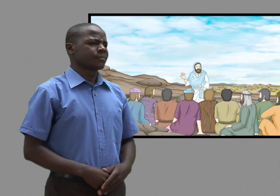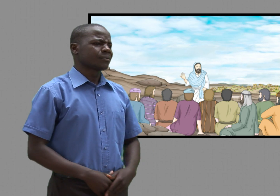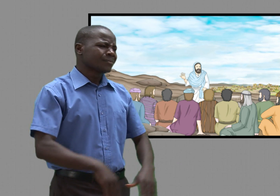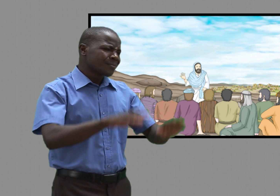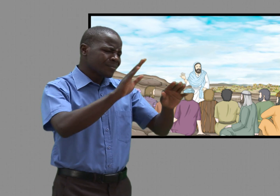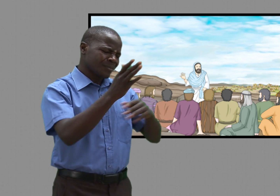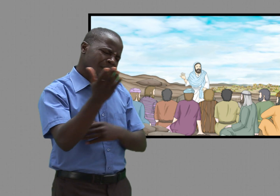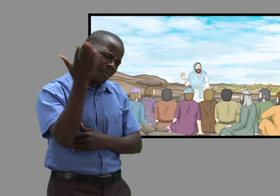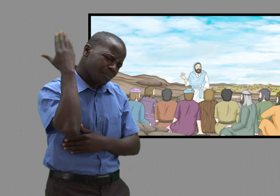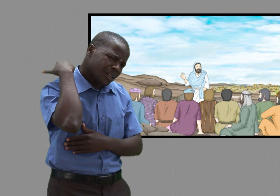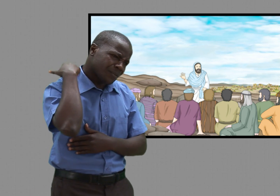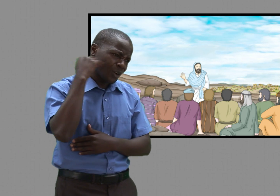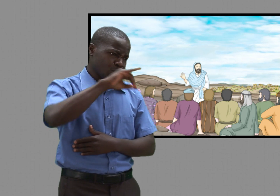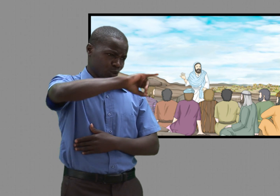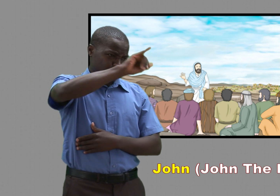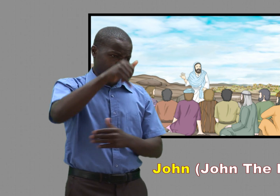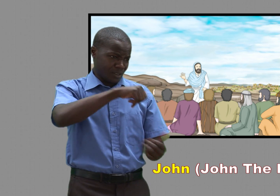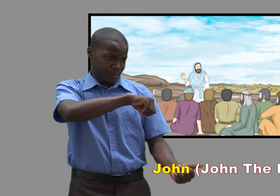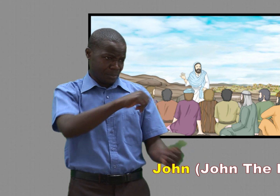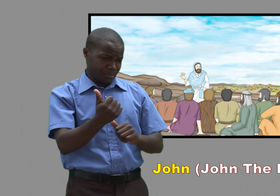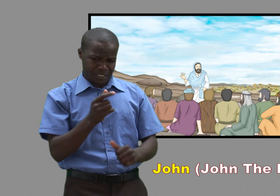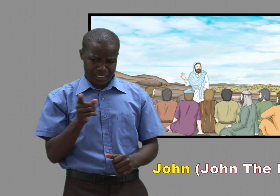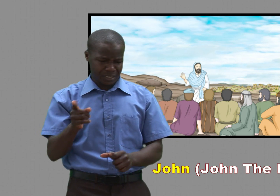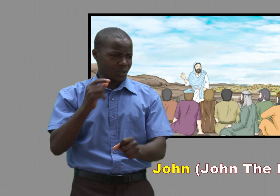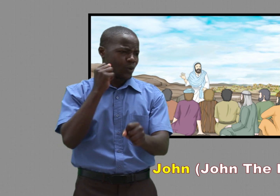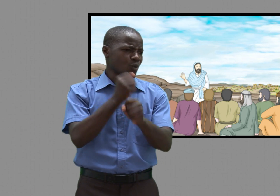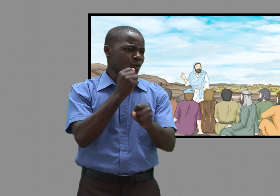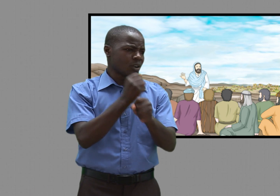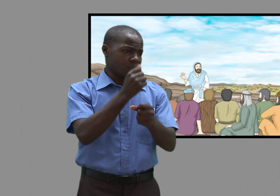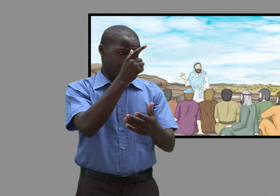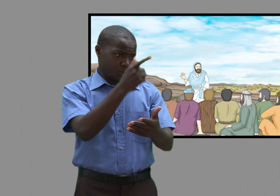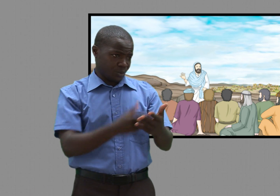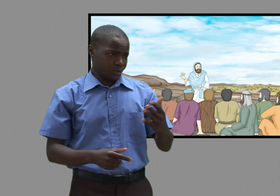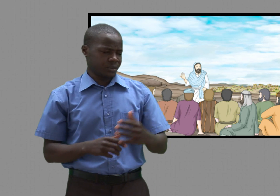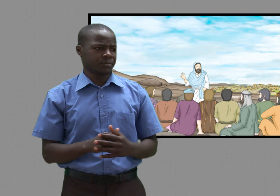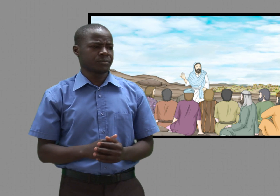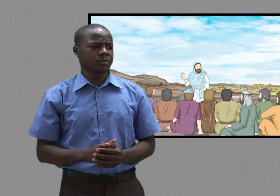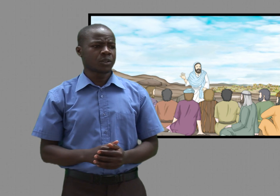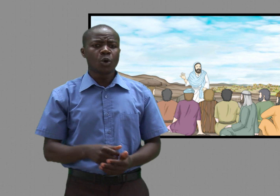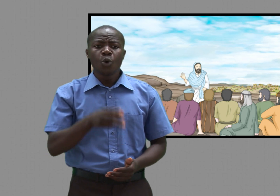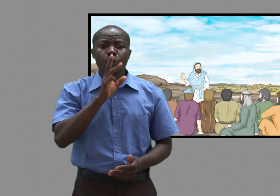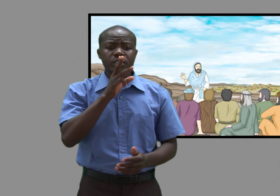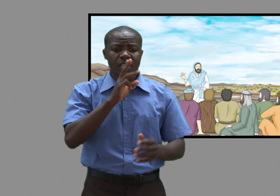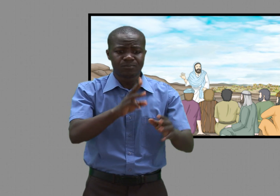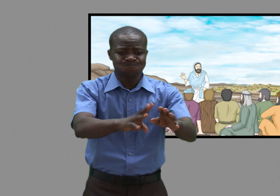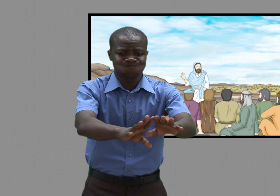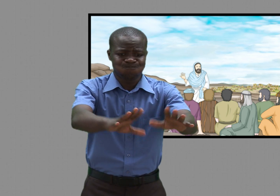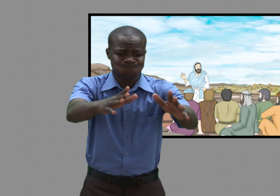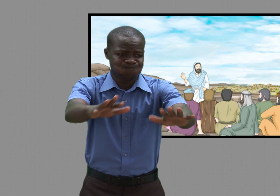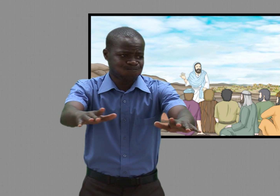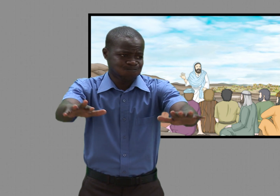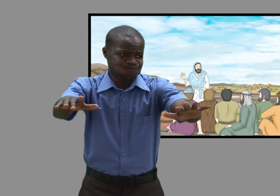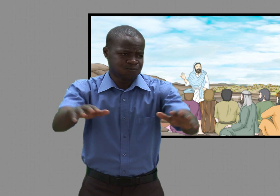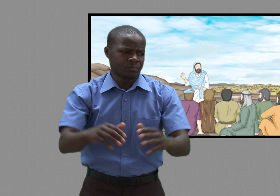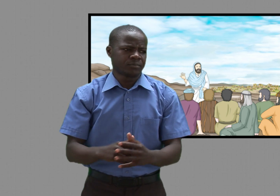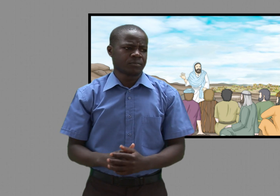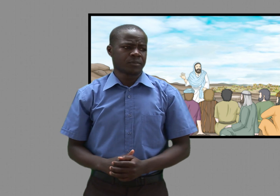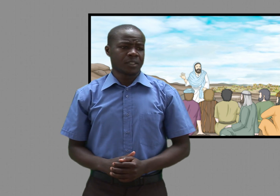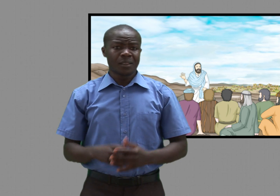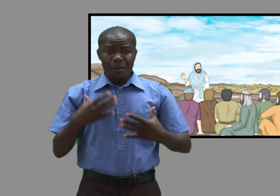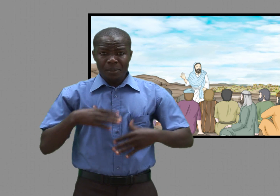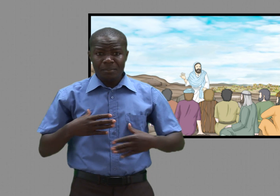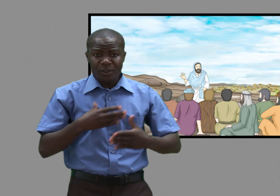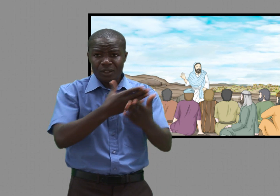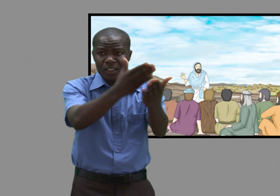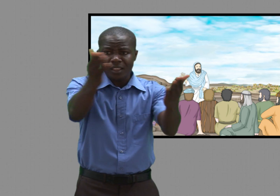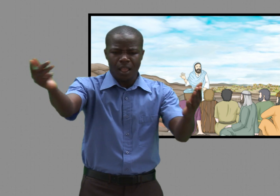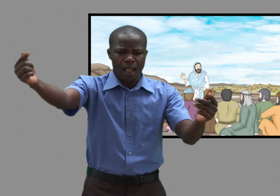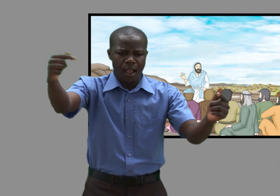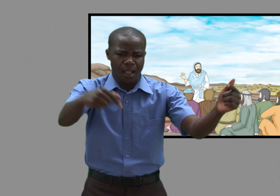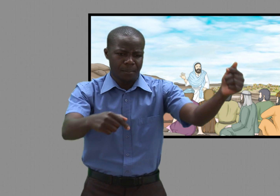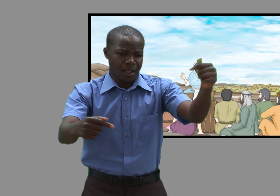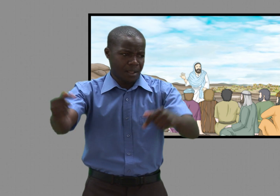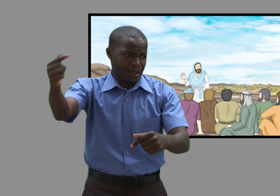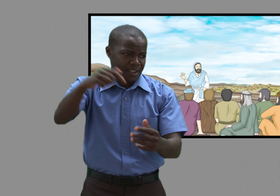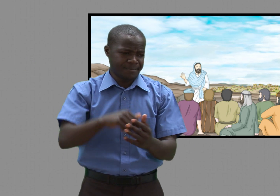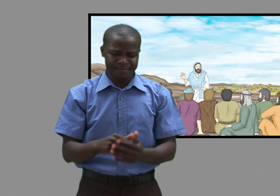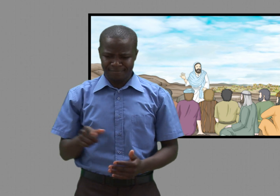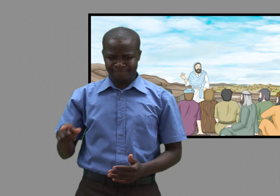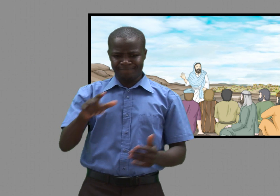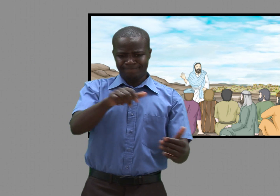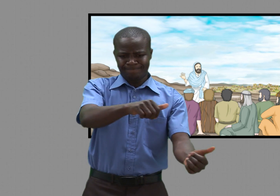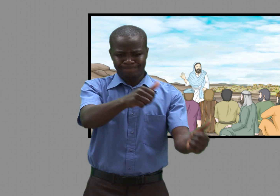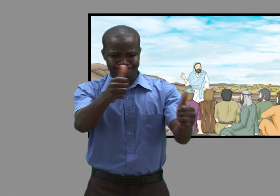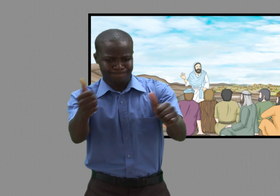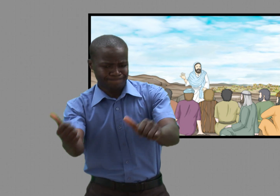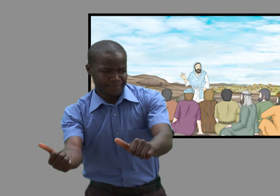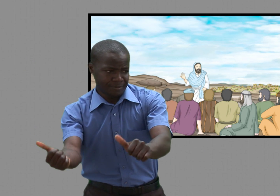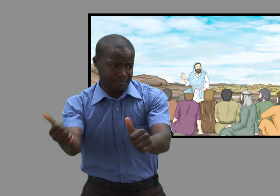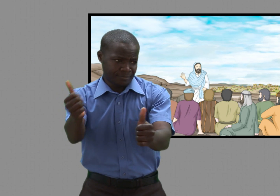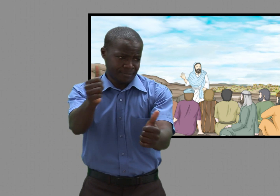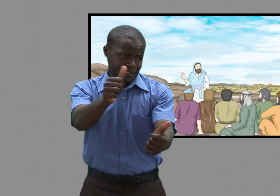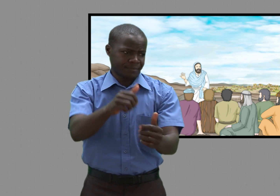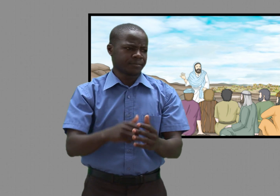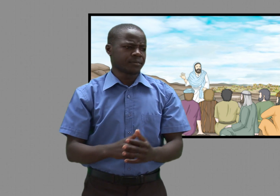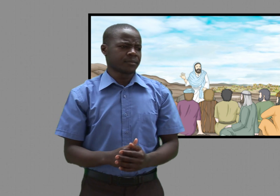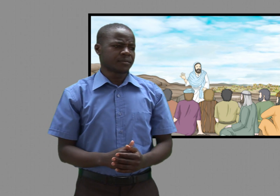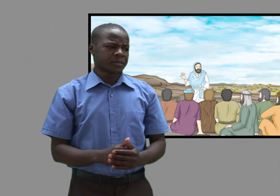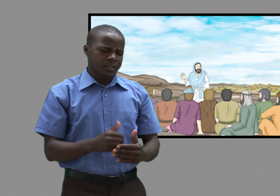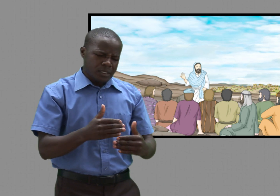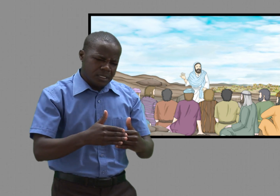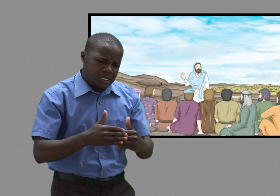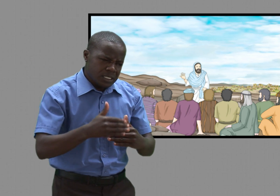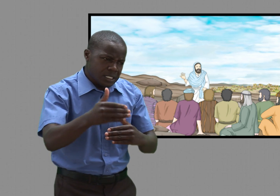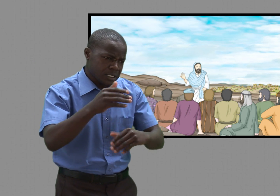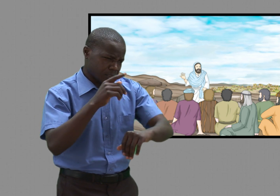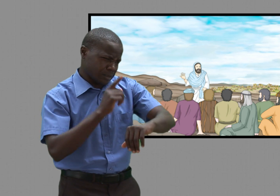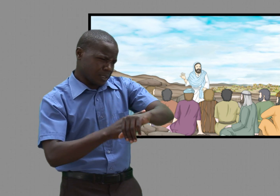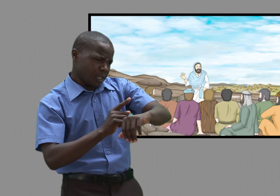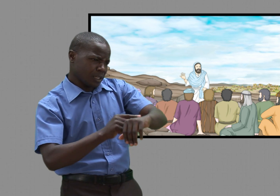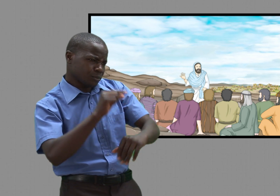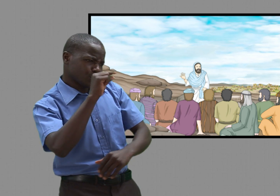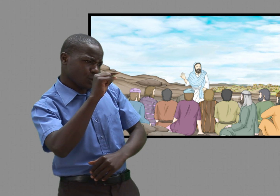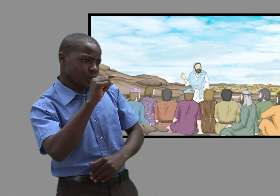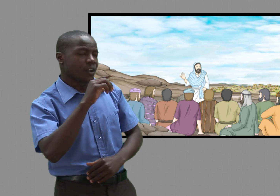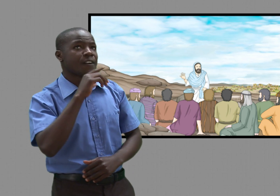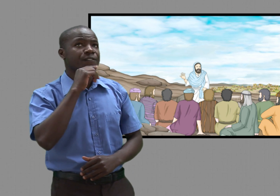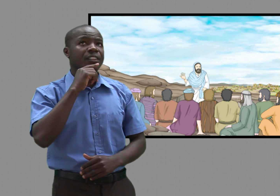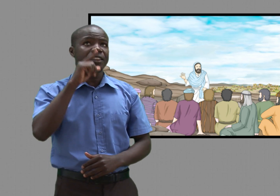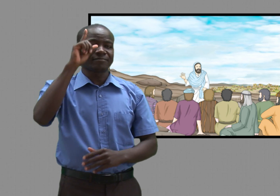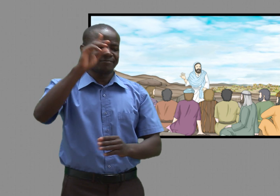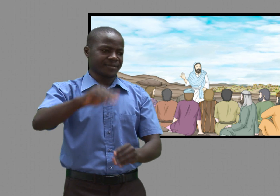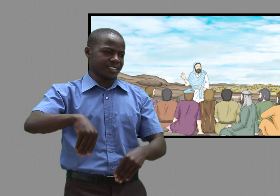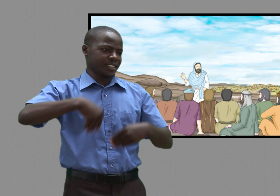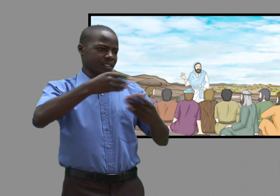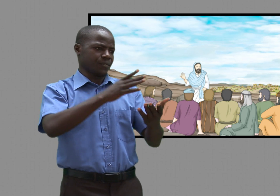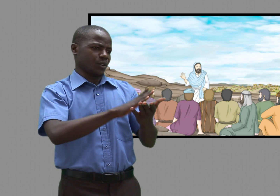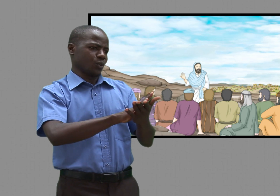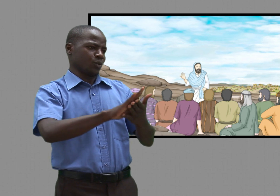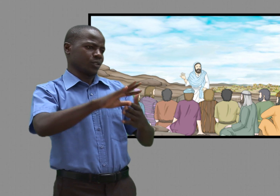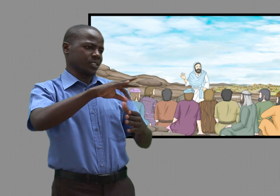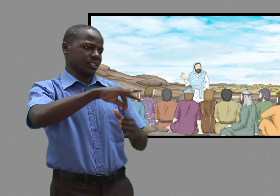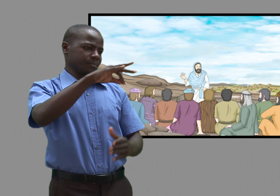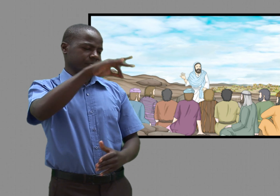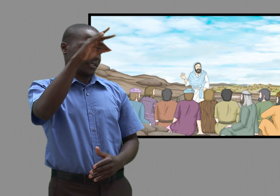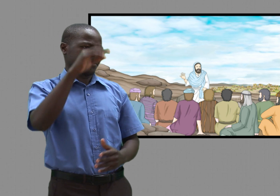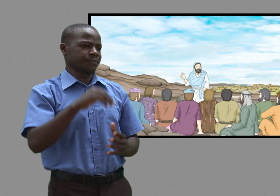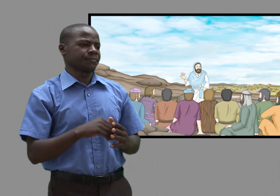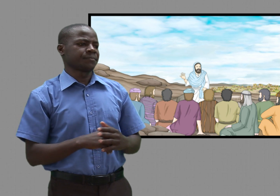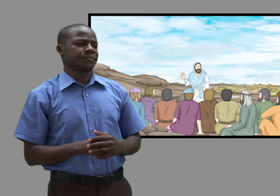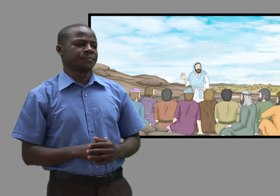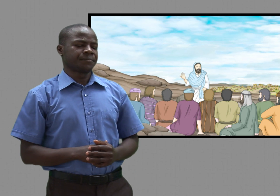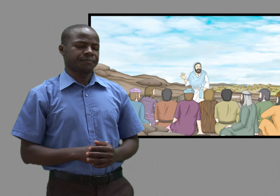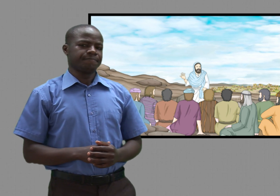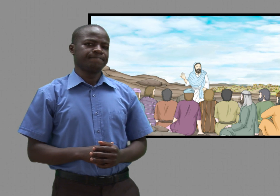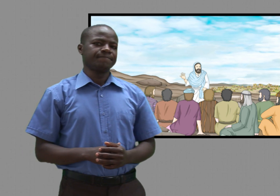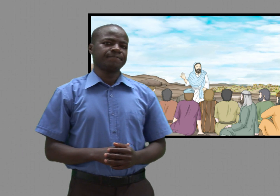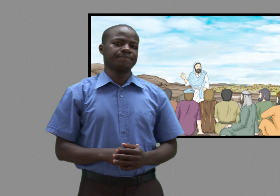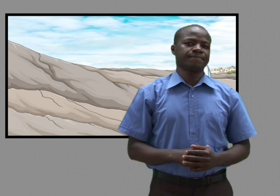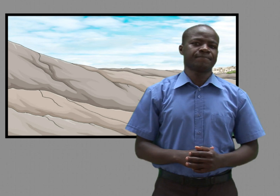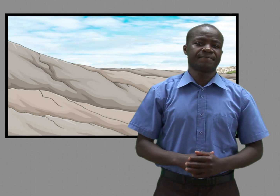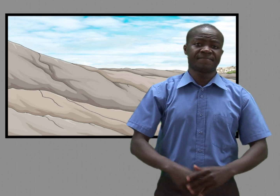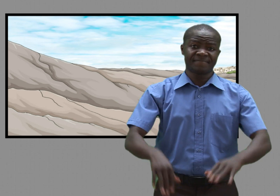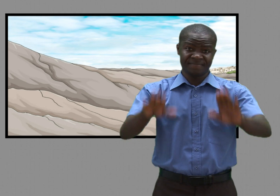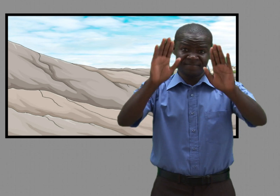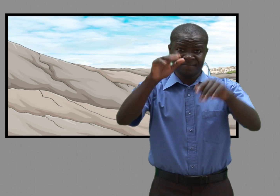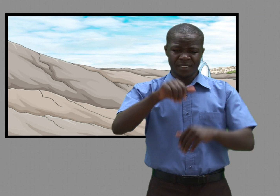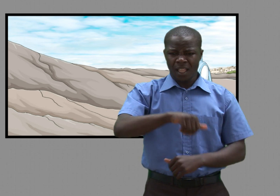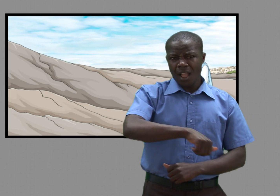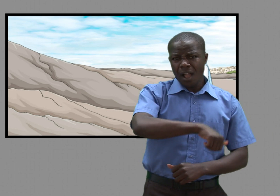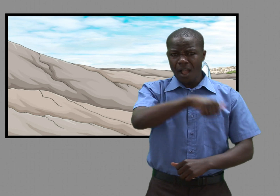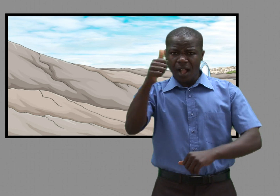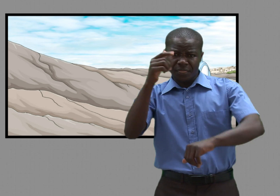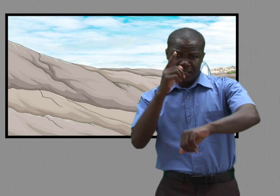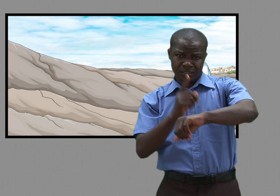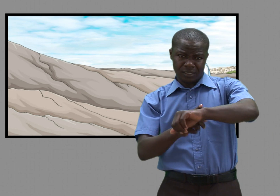For John baptized with water, but in a few days you will be baptized with the Holy Spirit.”